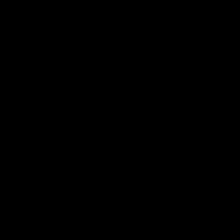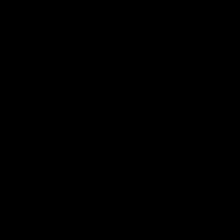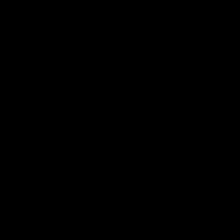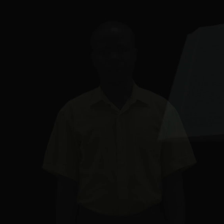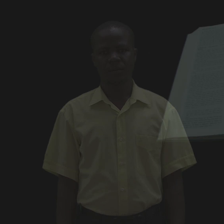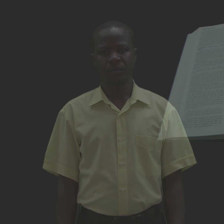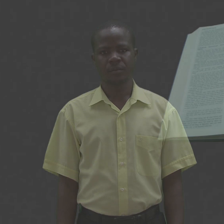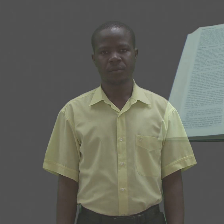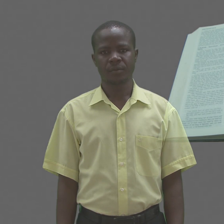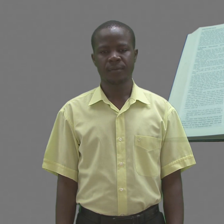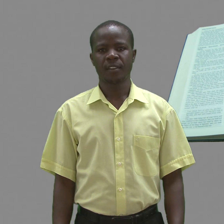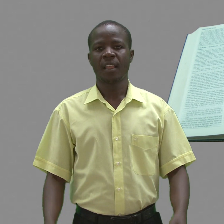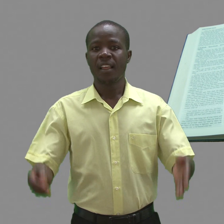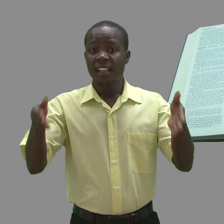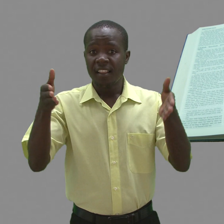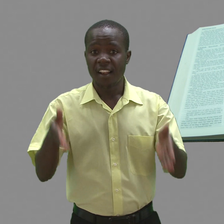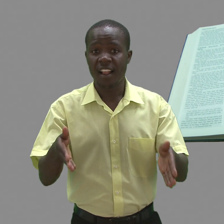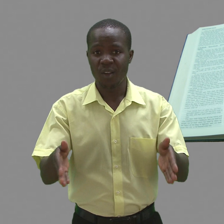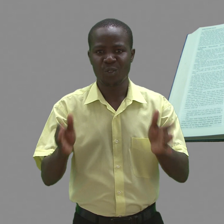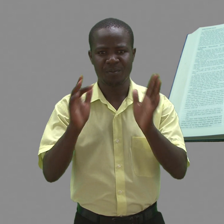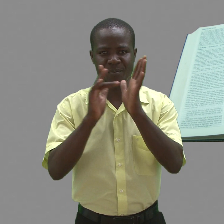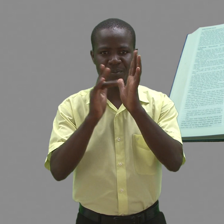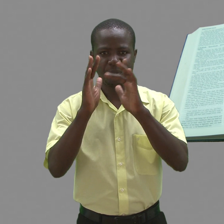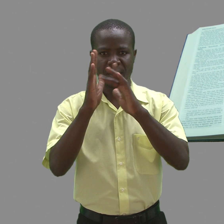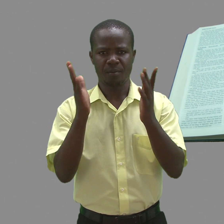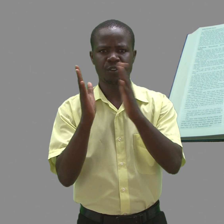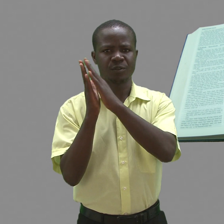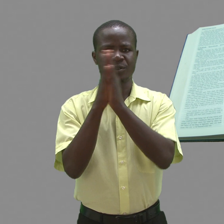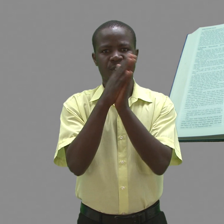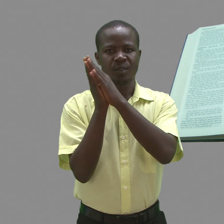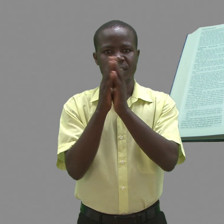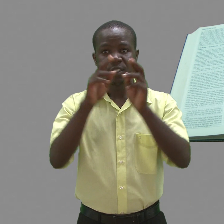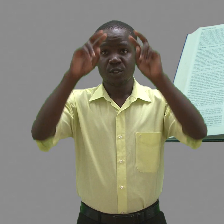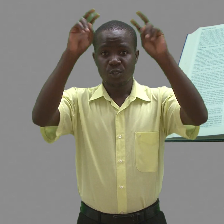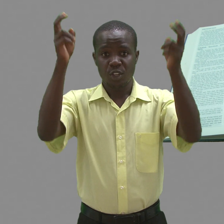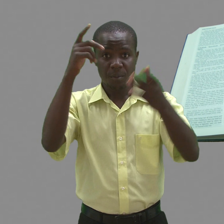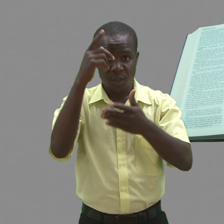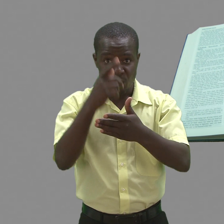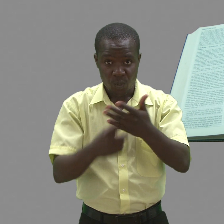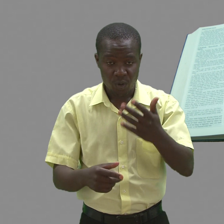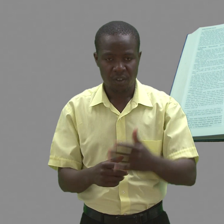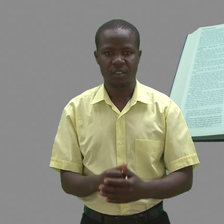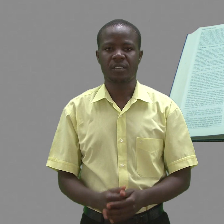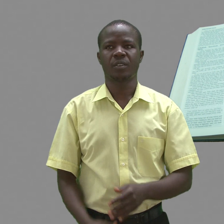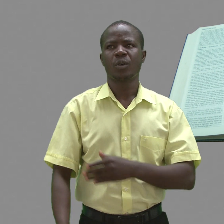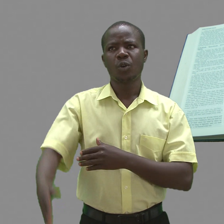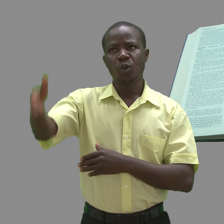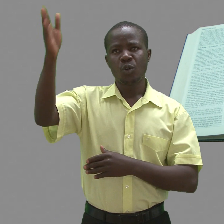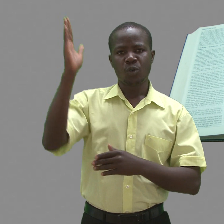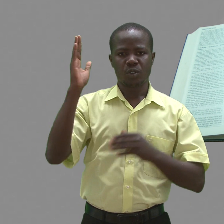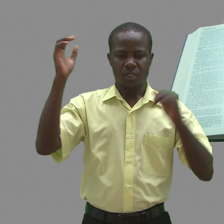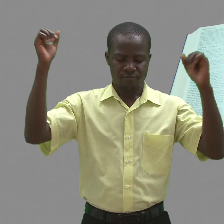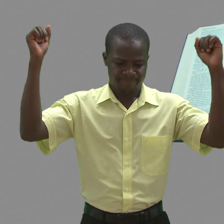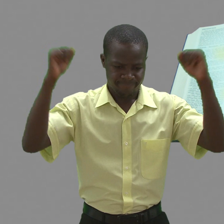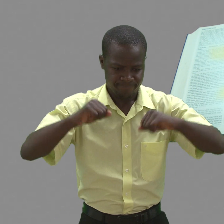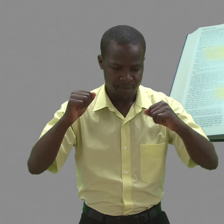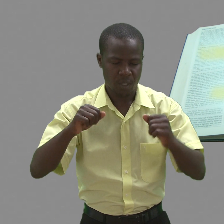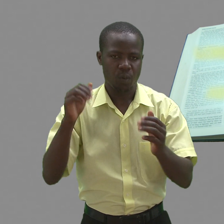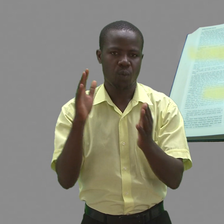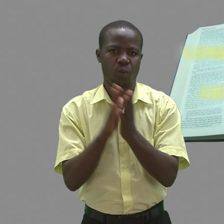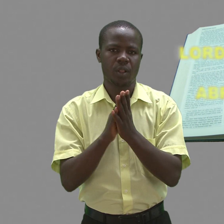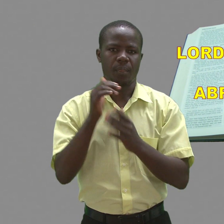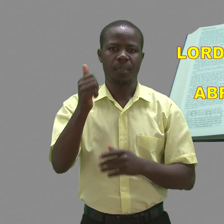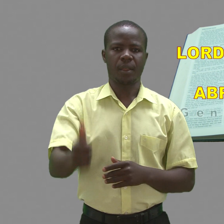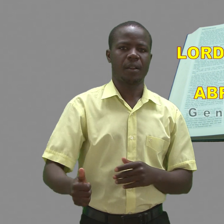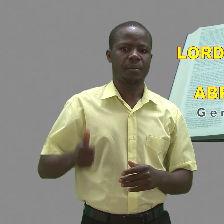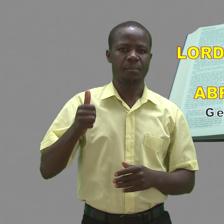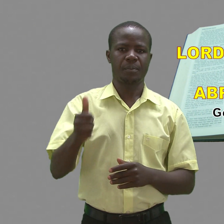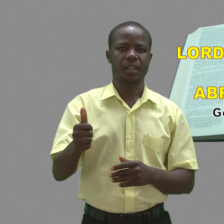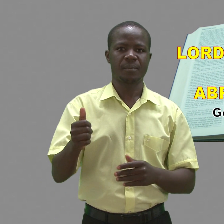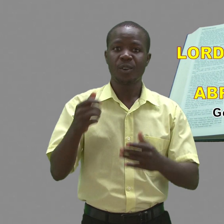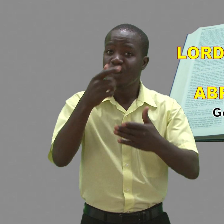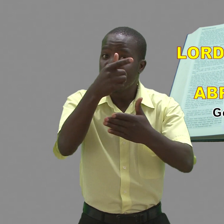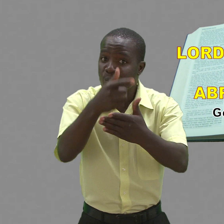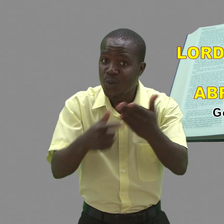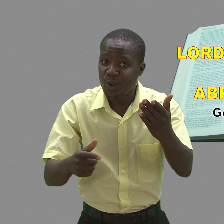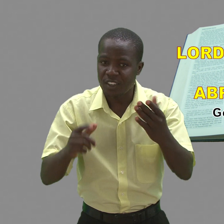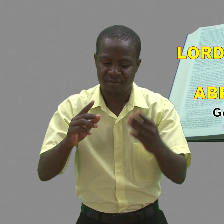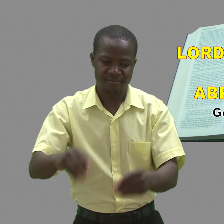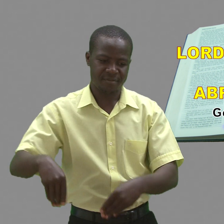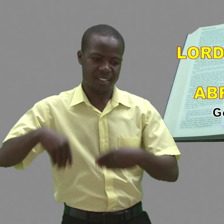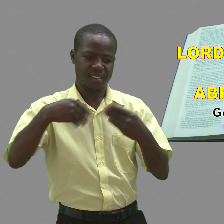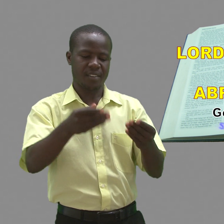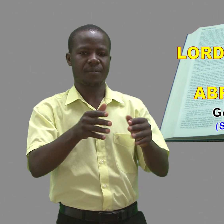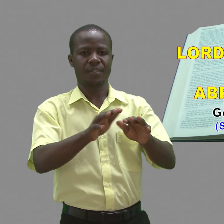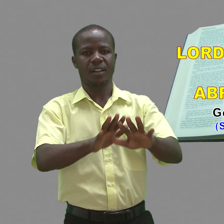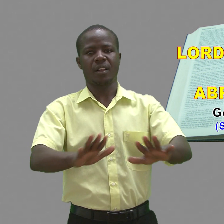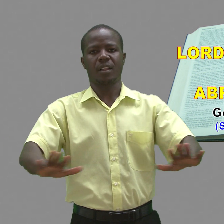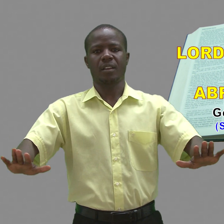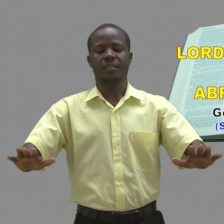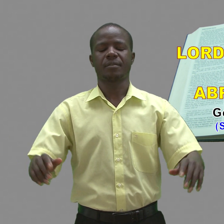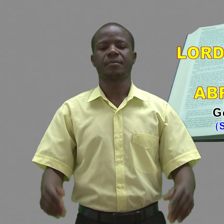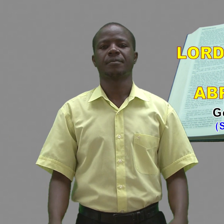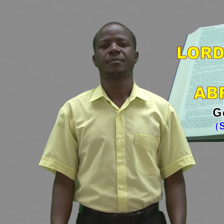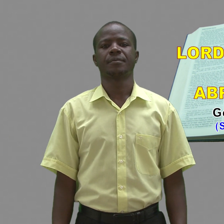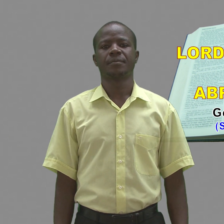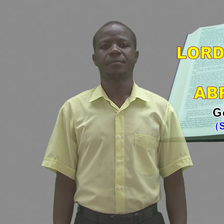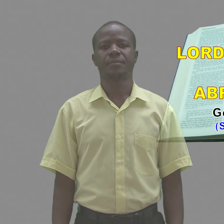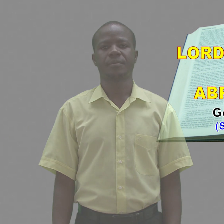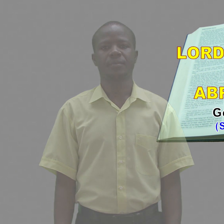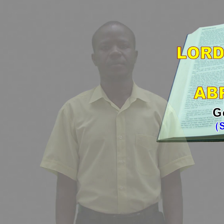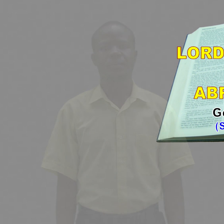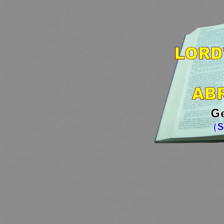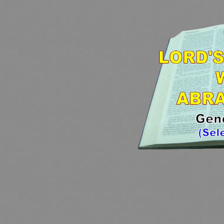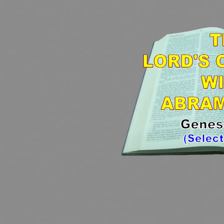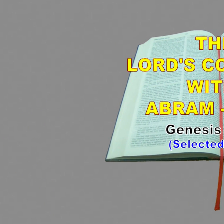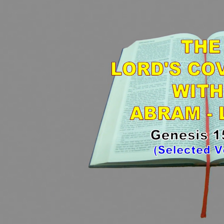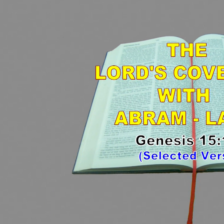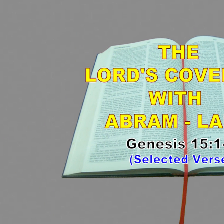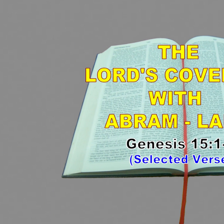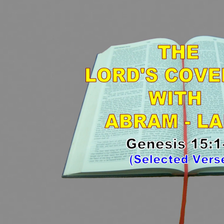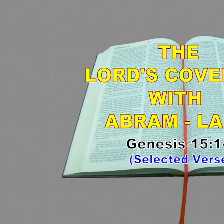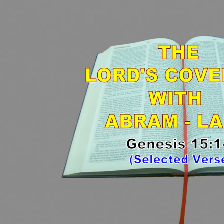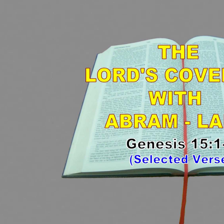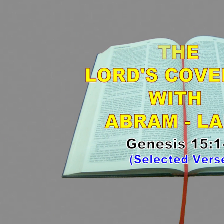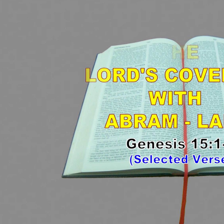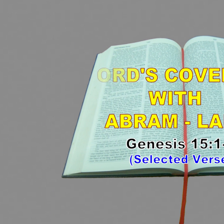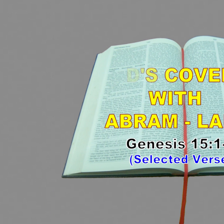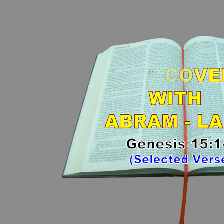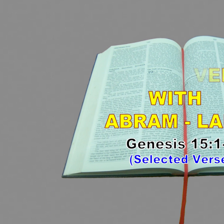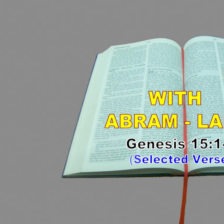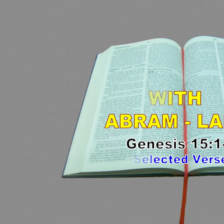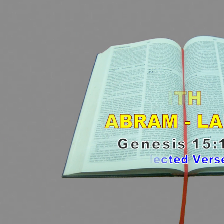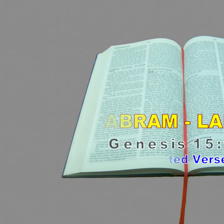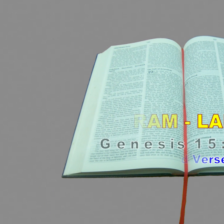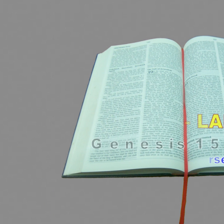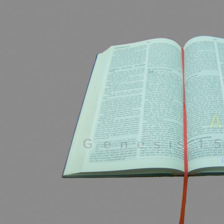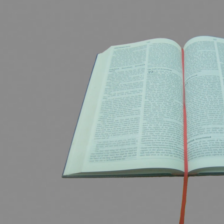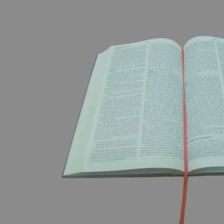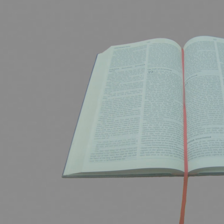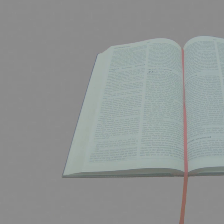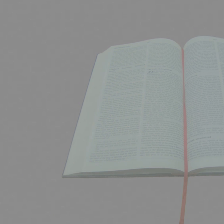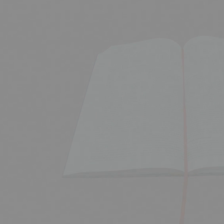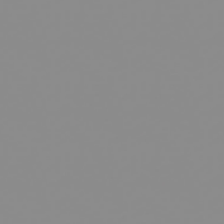The Lord's covenant with Abram - land